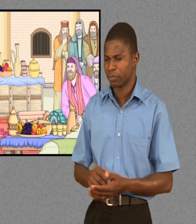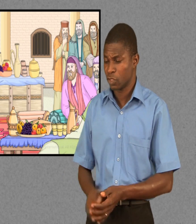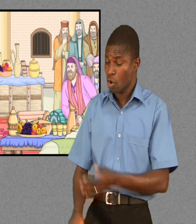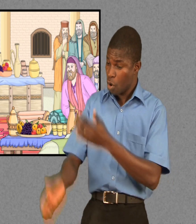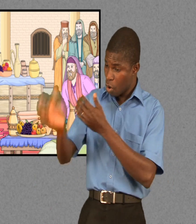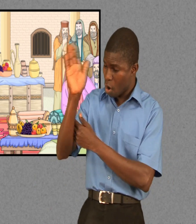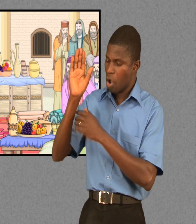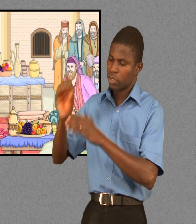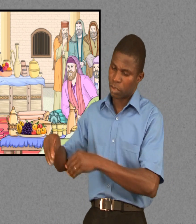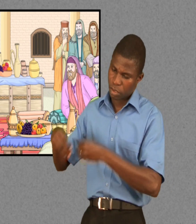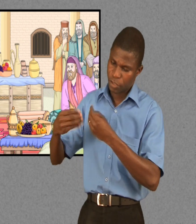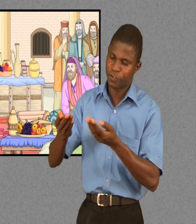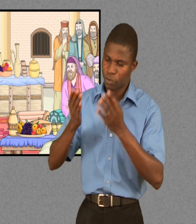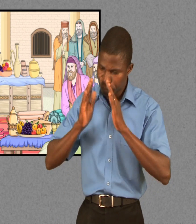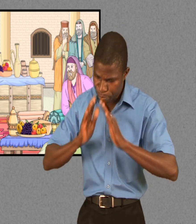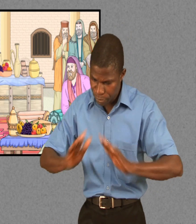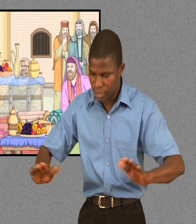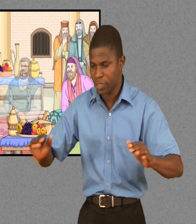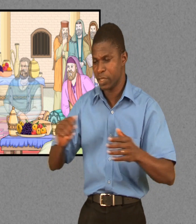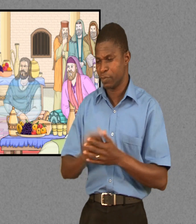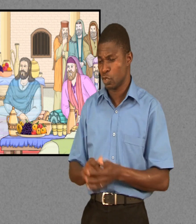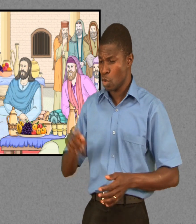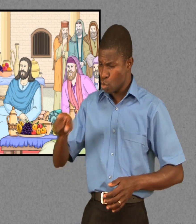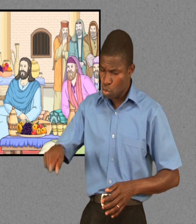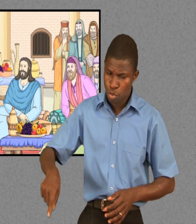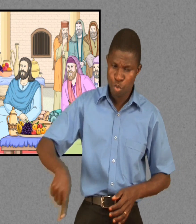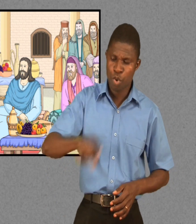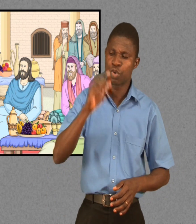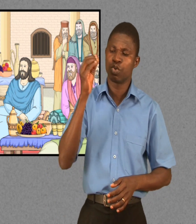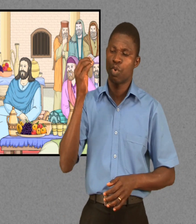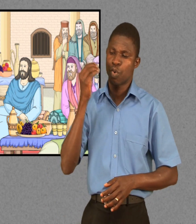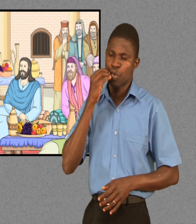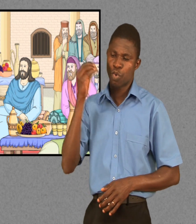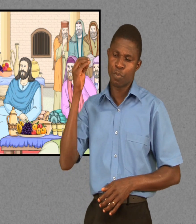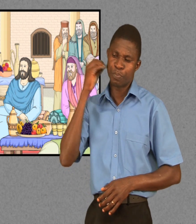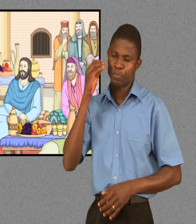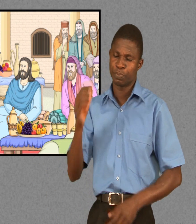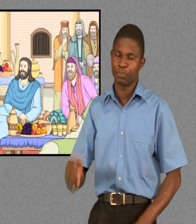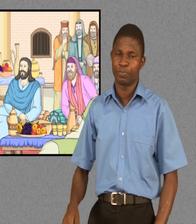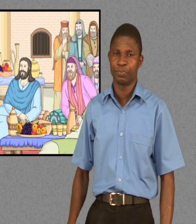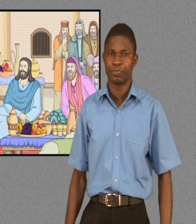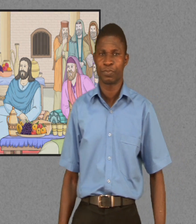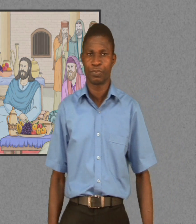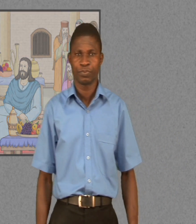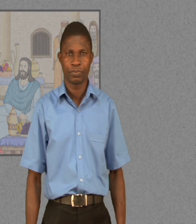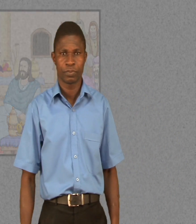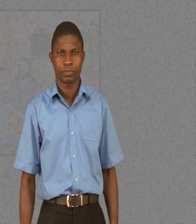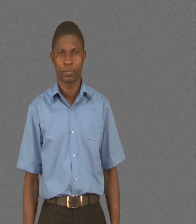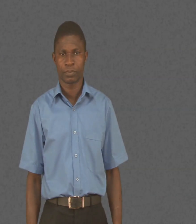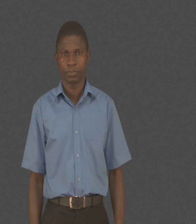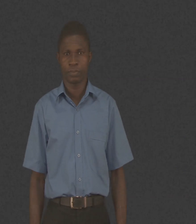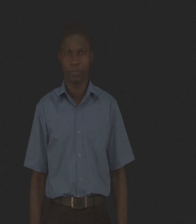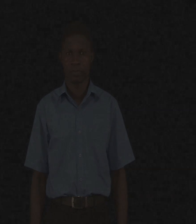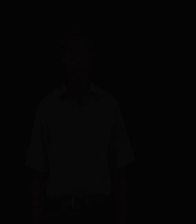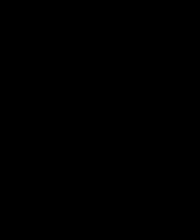go in peace.”